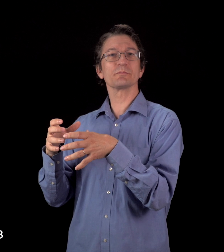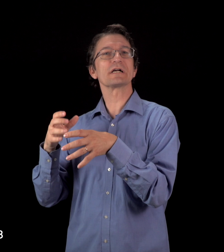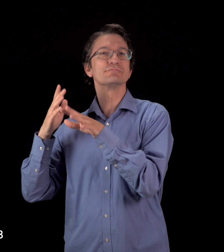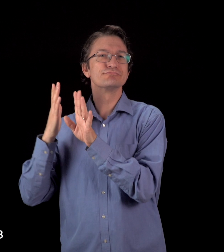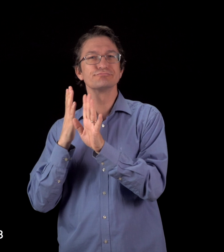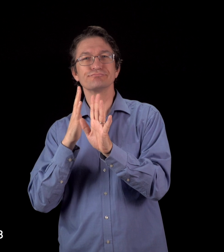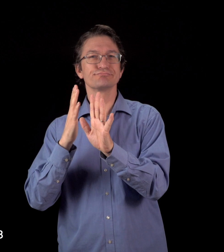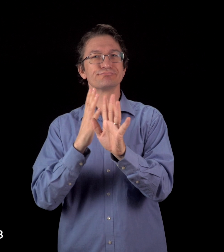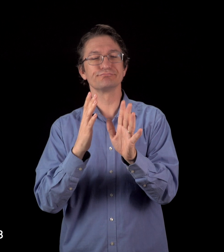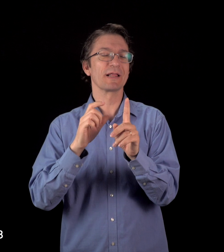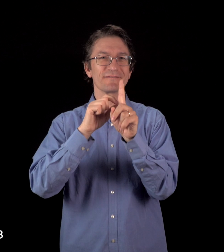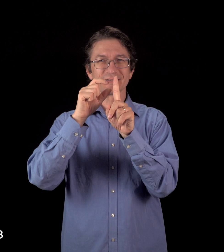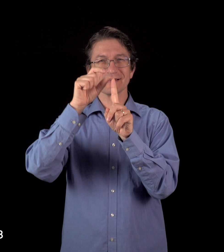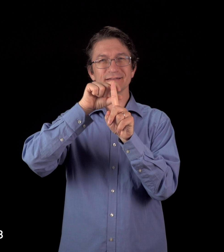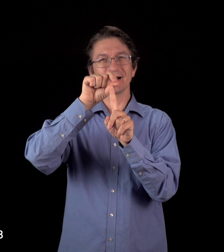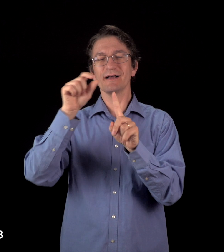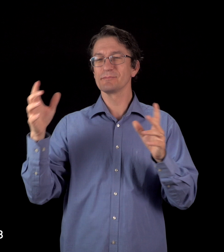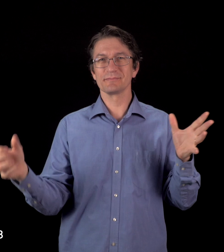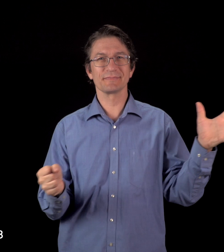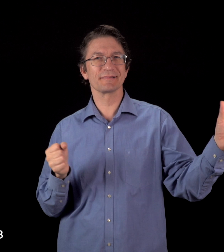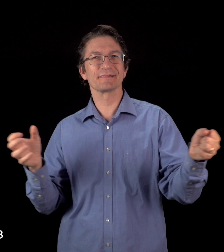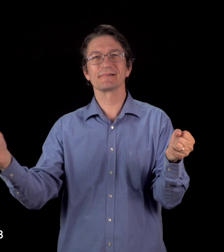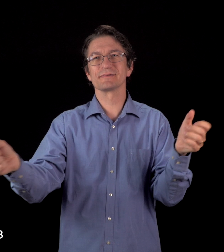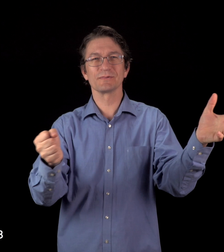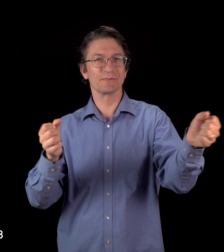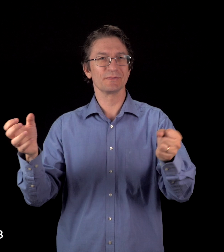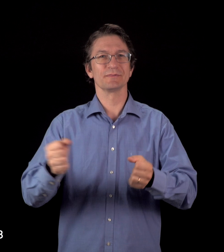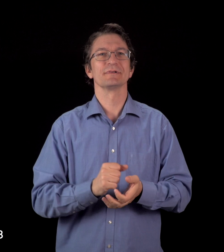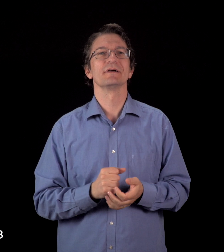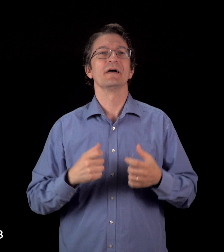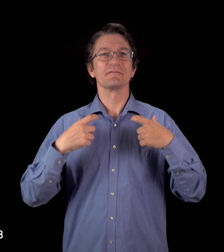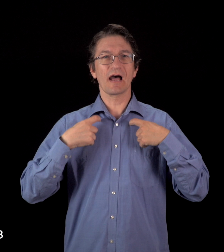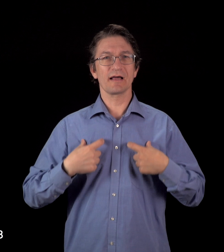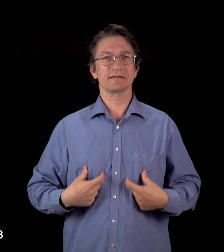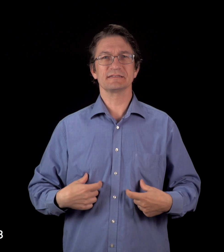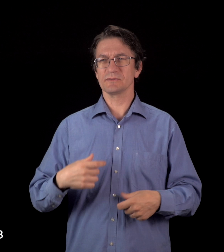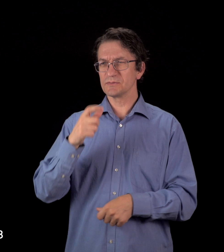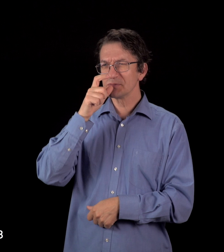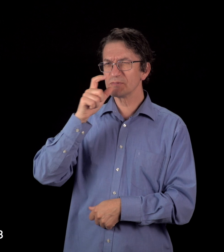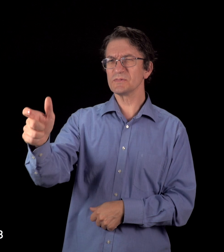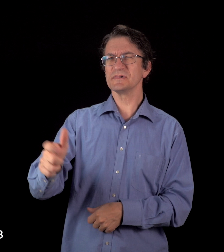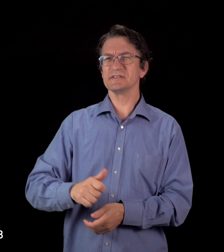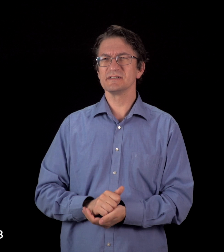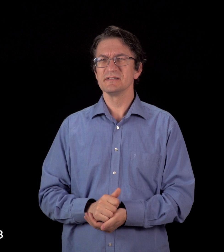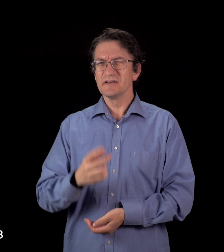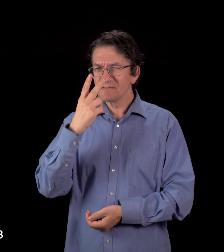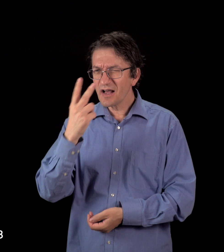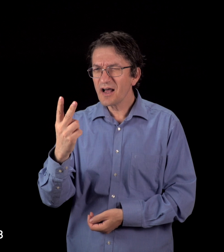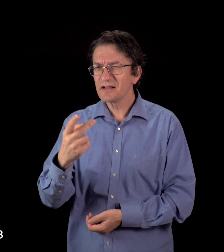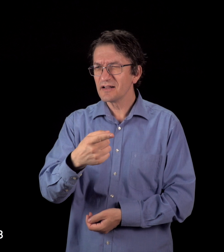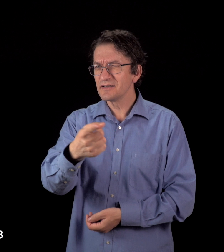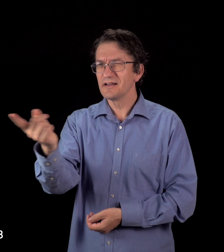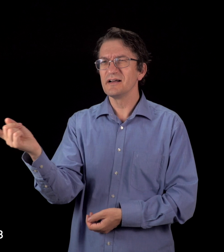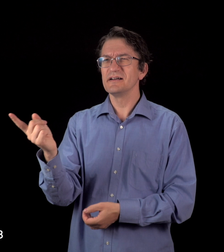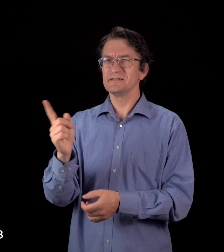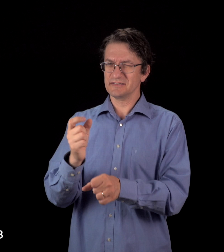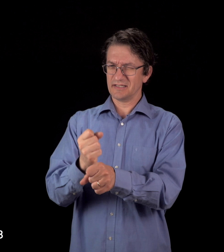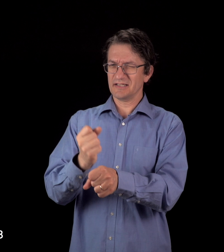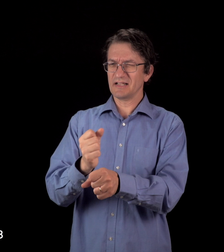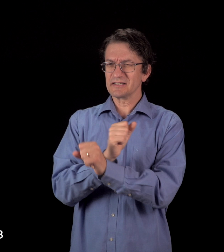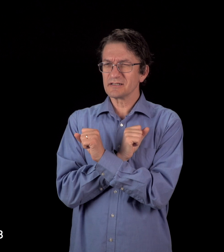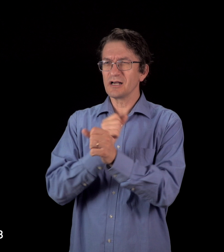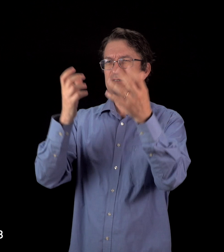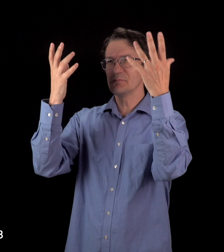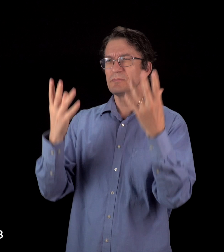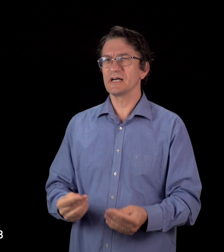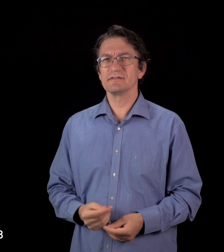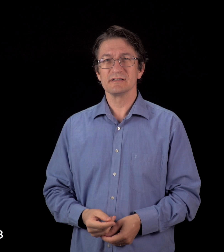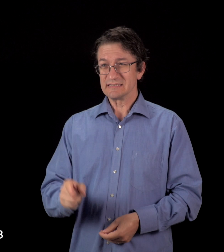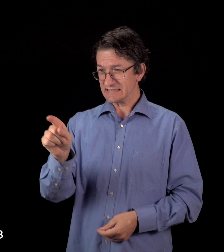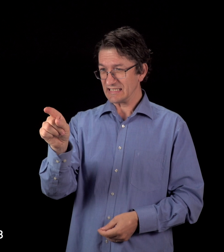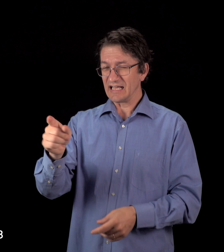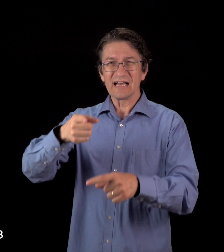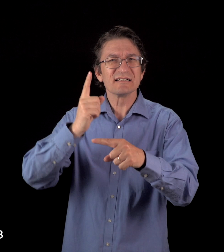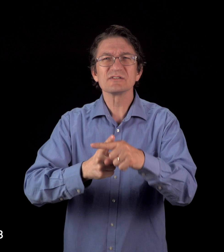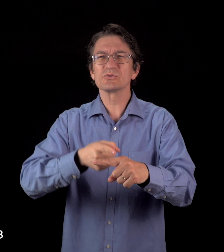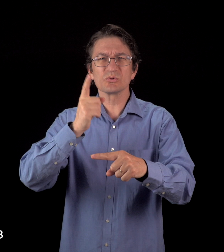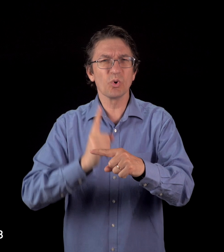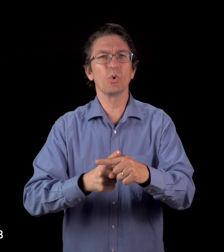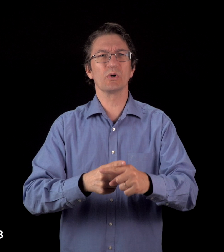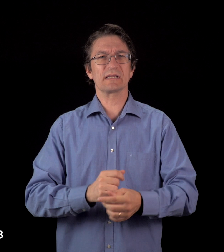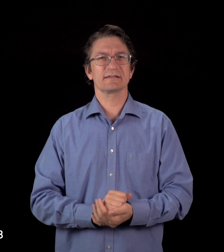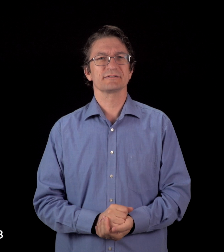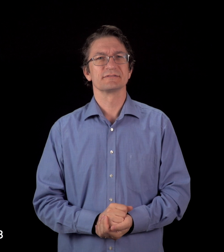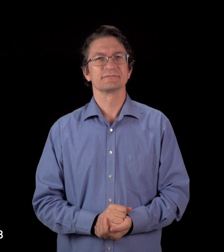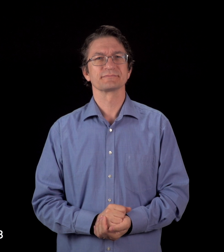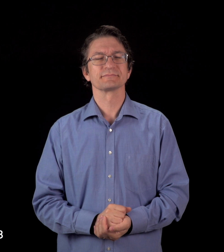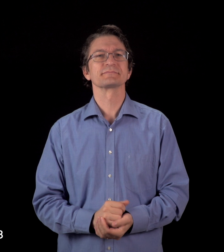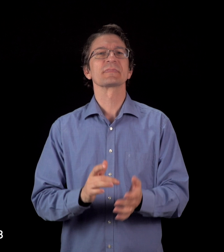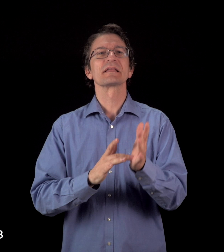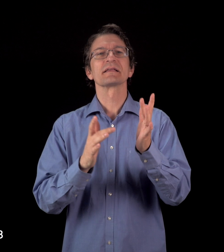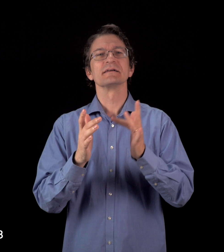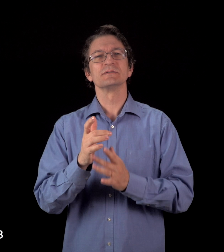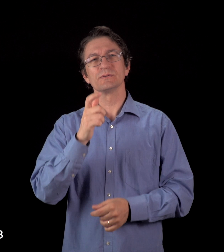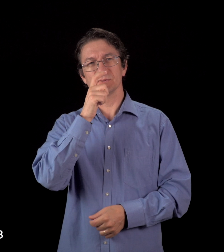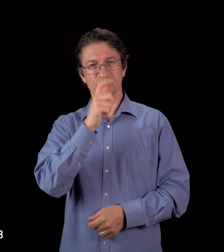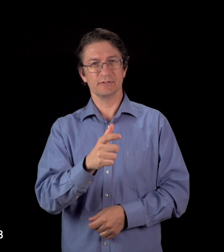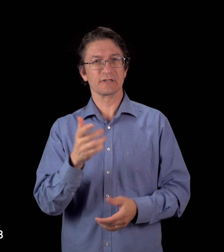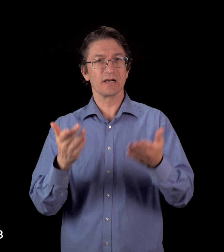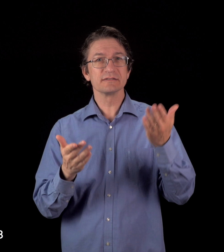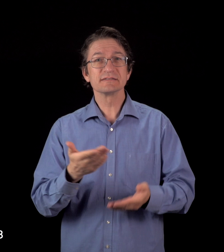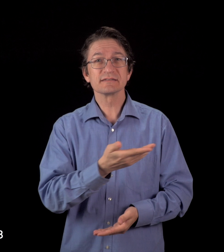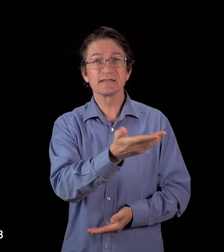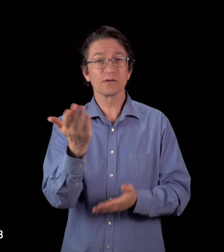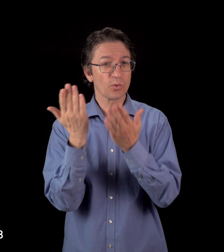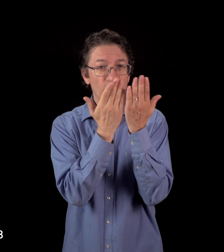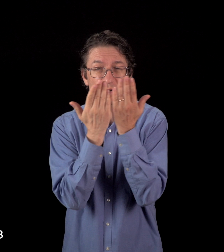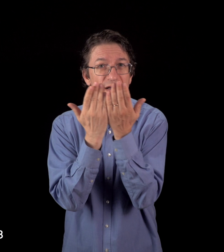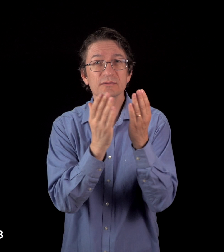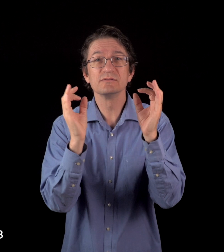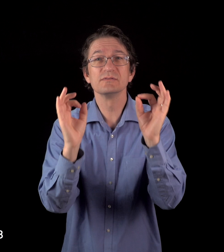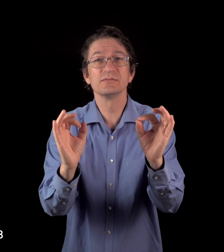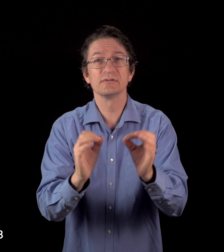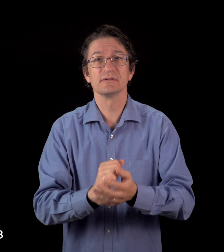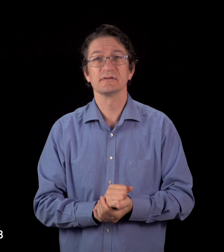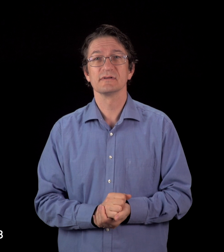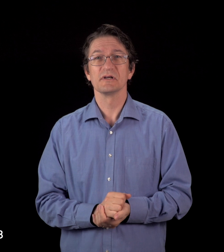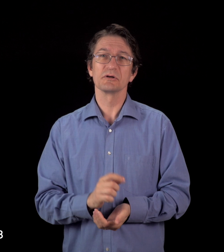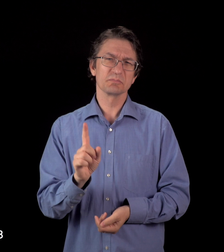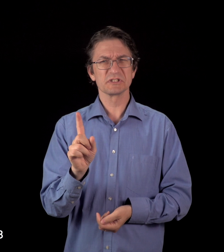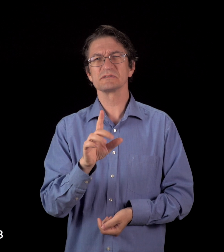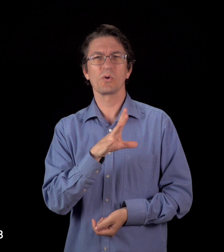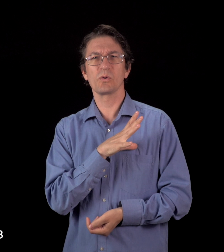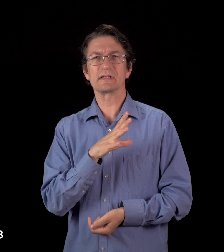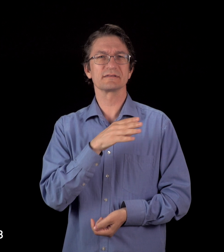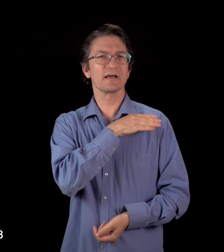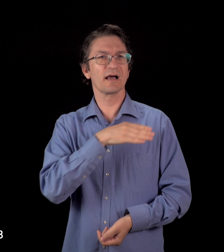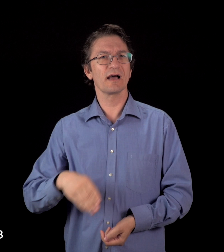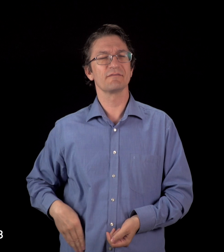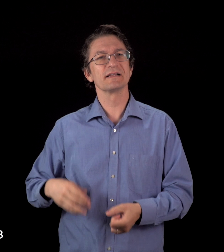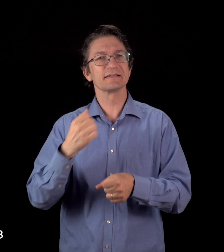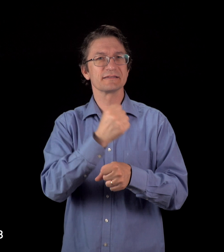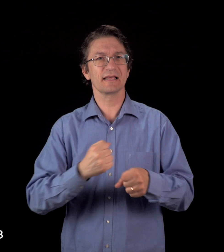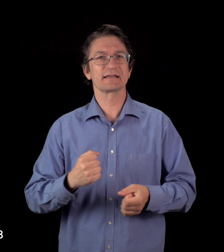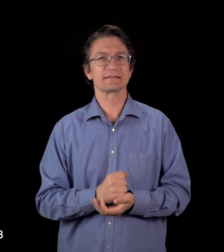So the Pharisees said to Him, “Look, why are they doing what is unlawful on the Sabbath?”